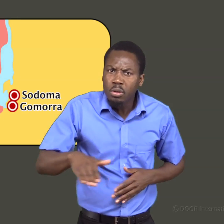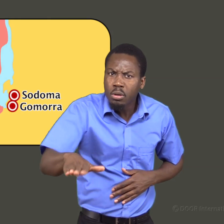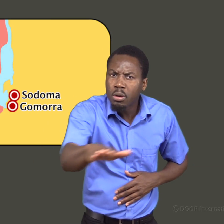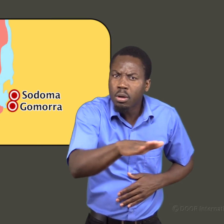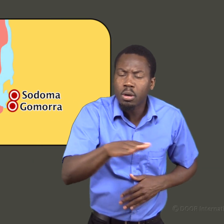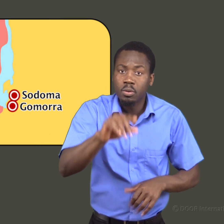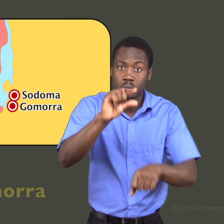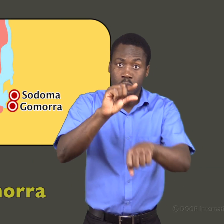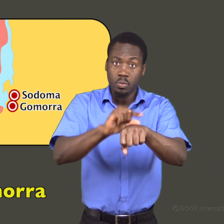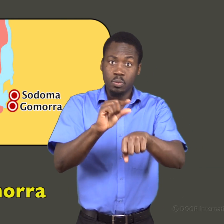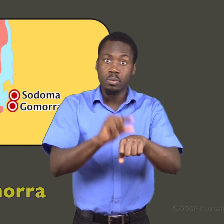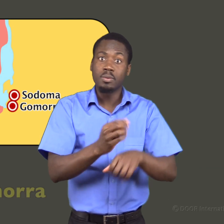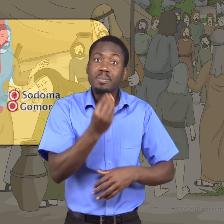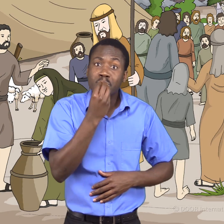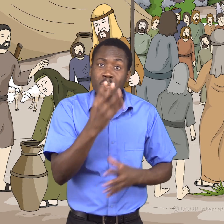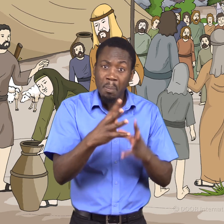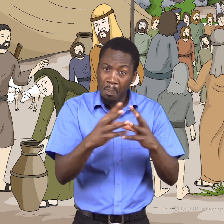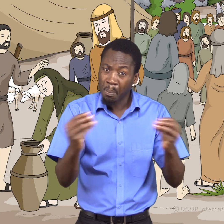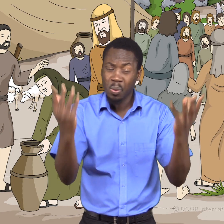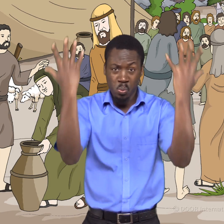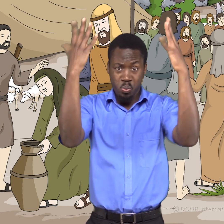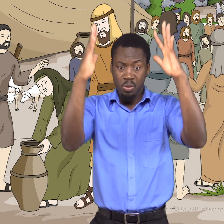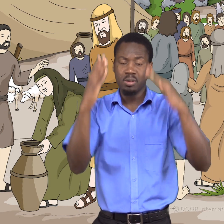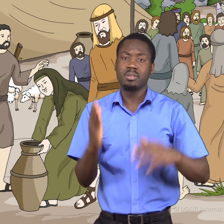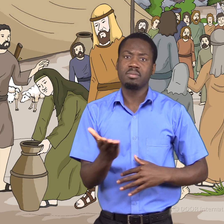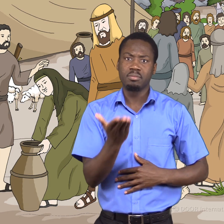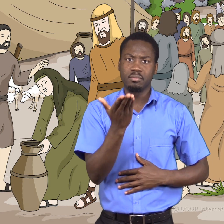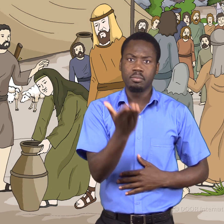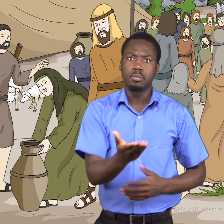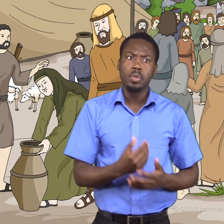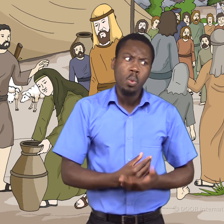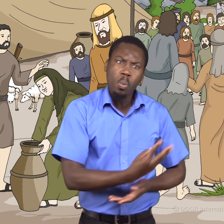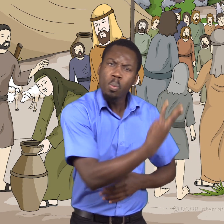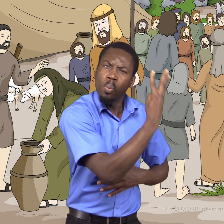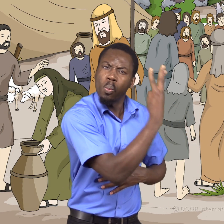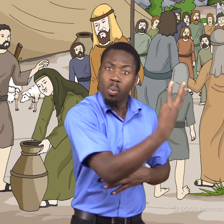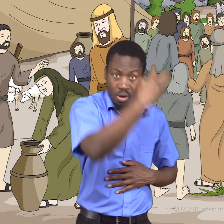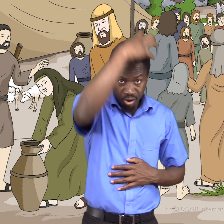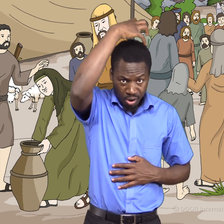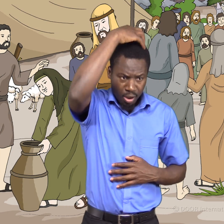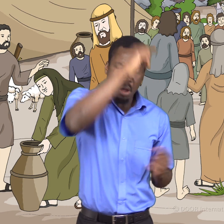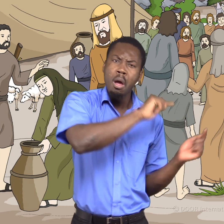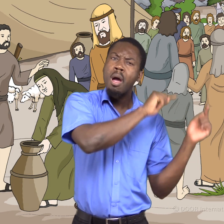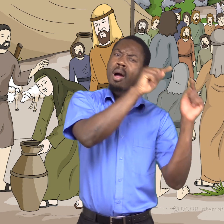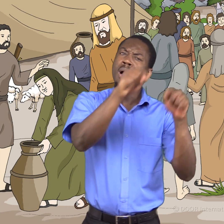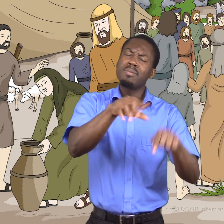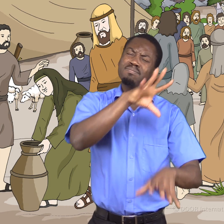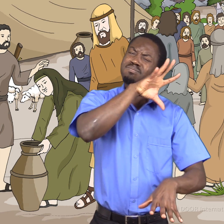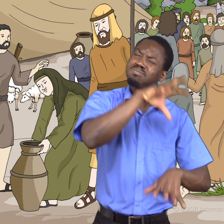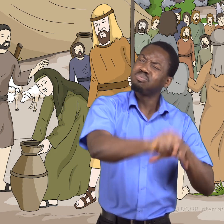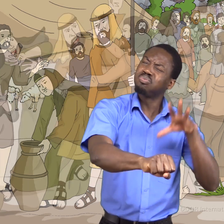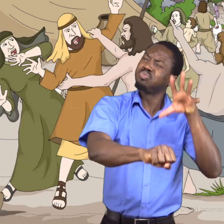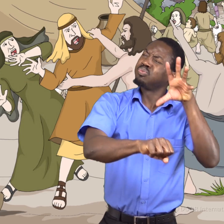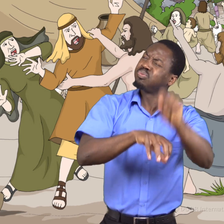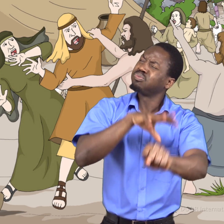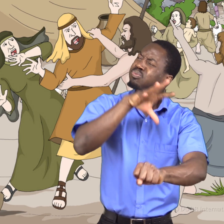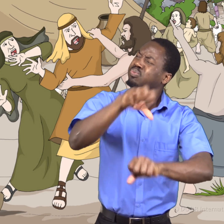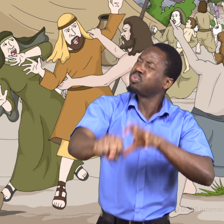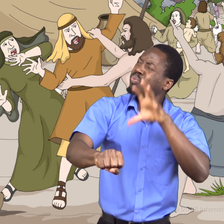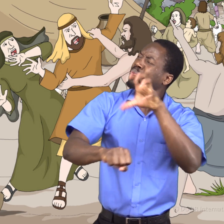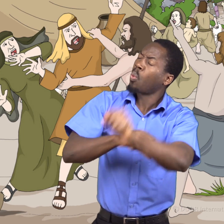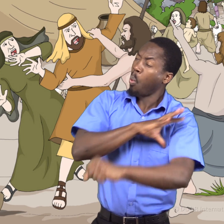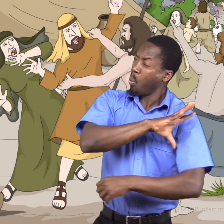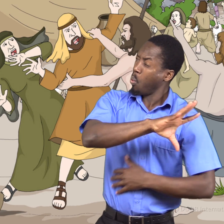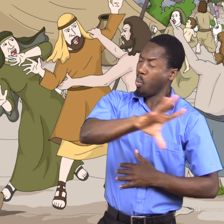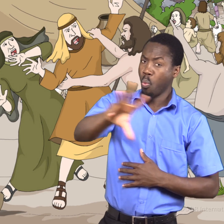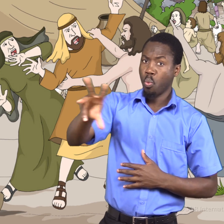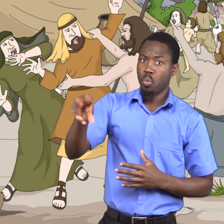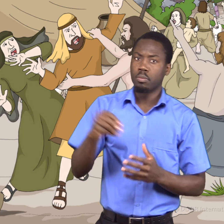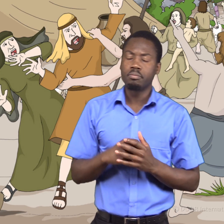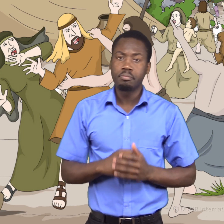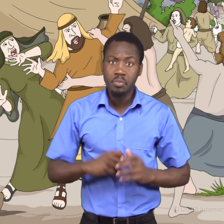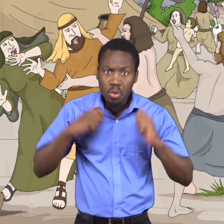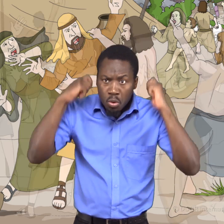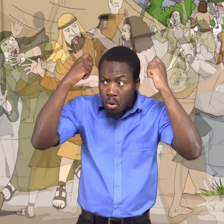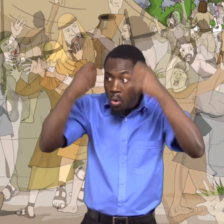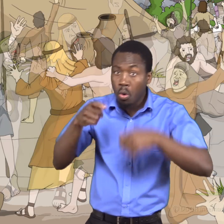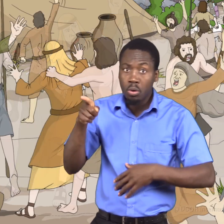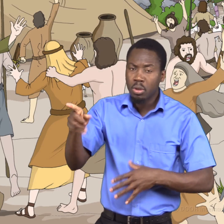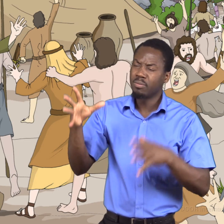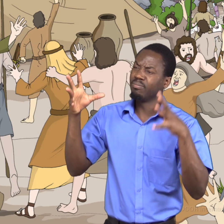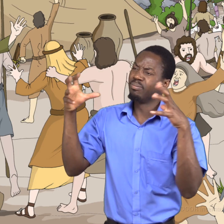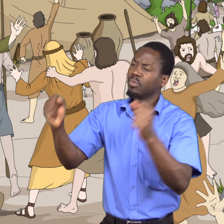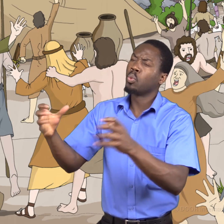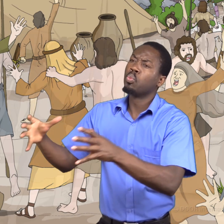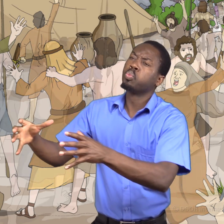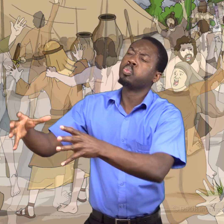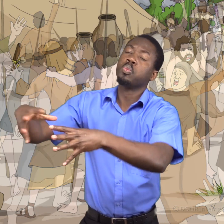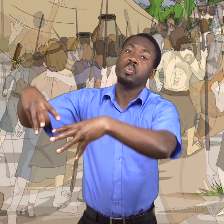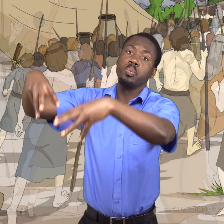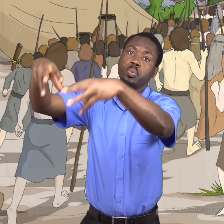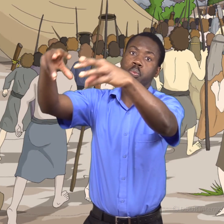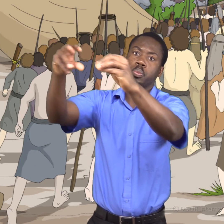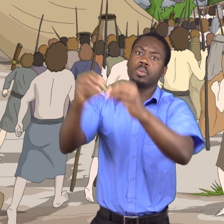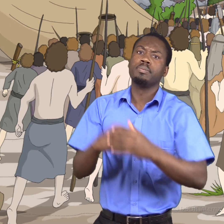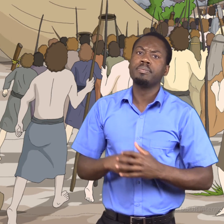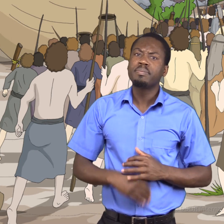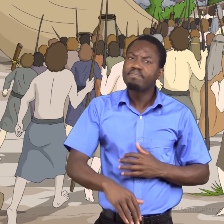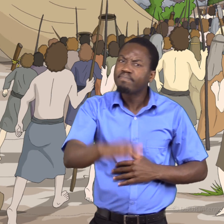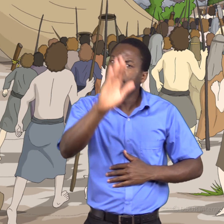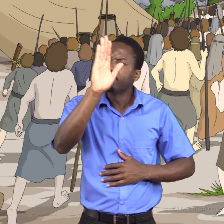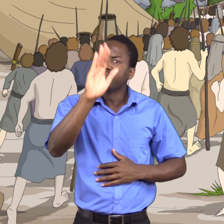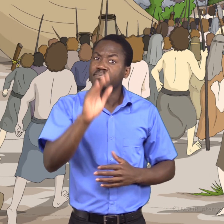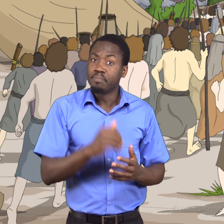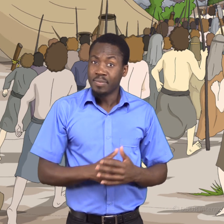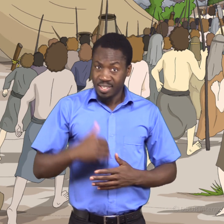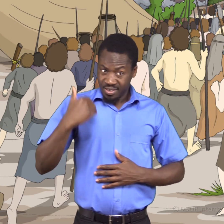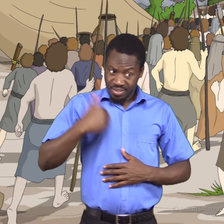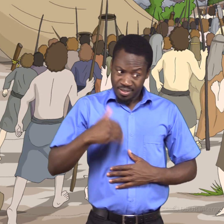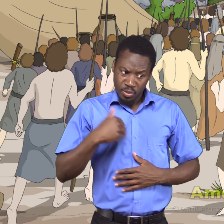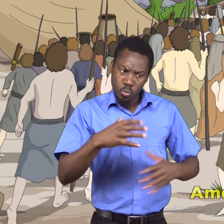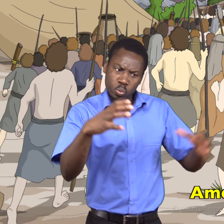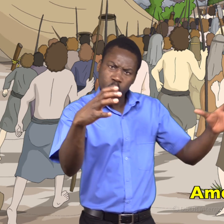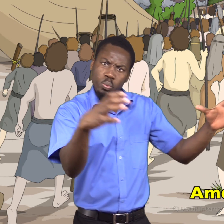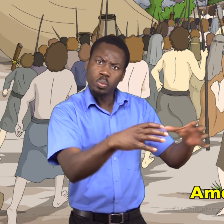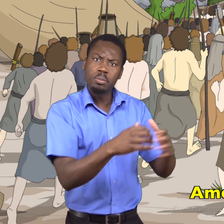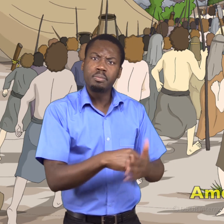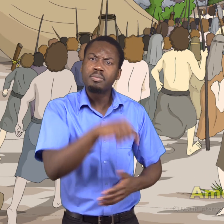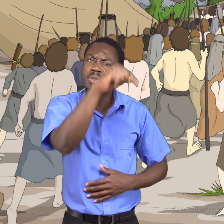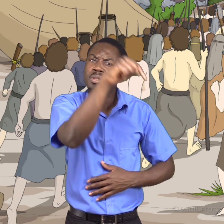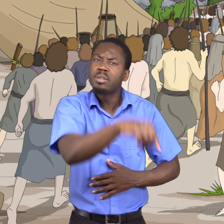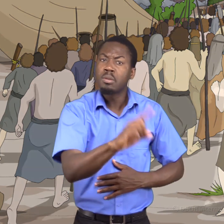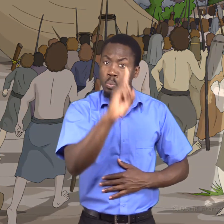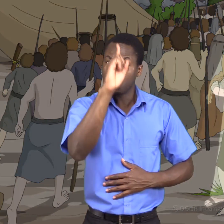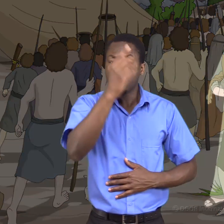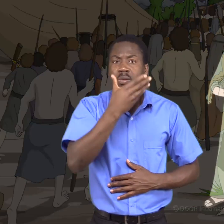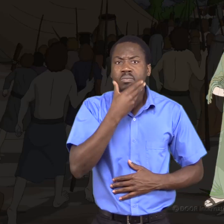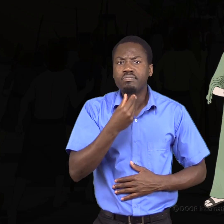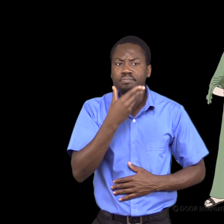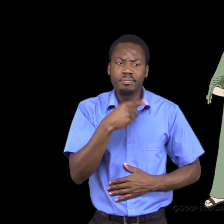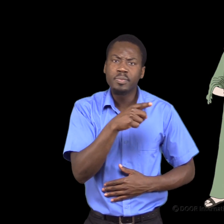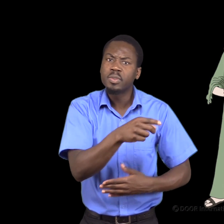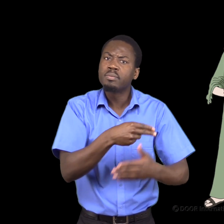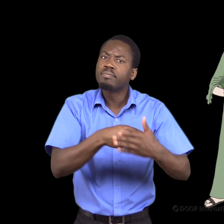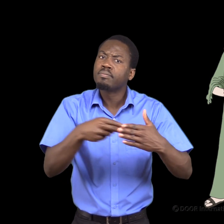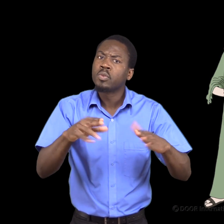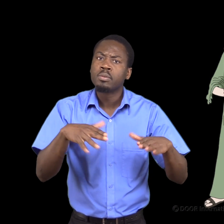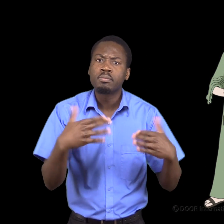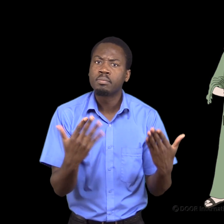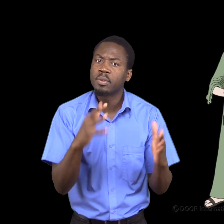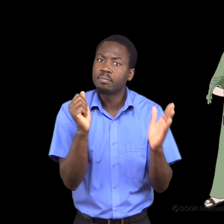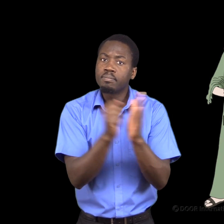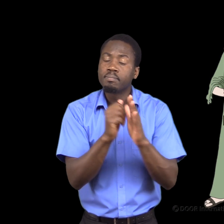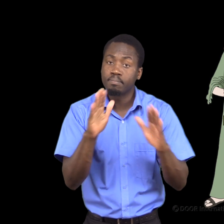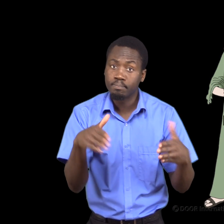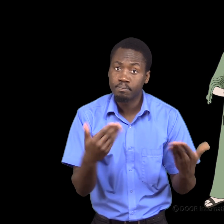Then an escapee came and reported this to Abram the Hebrew.